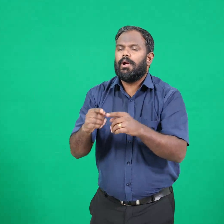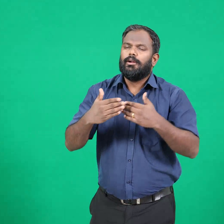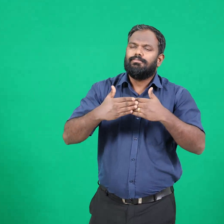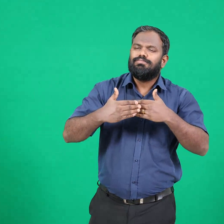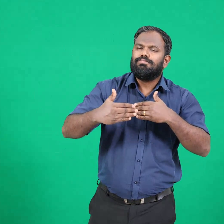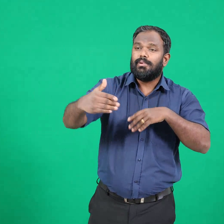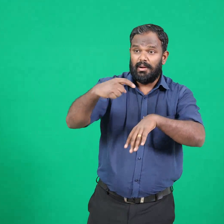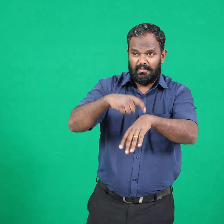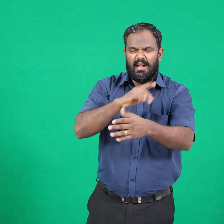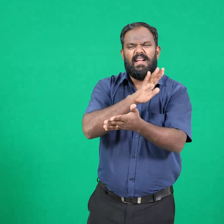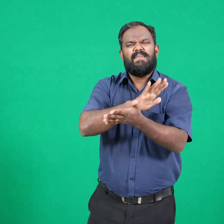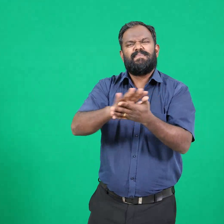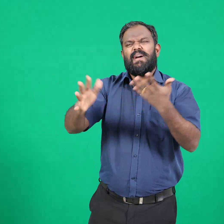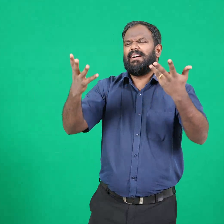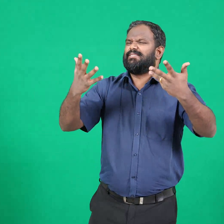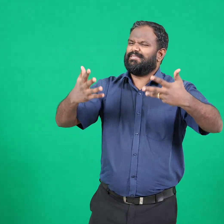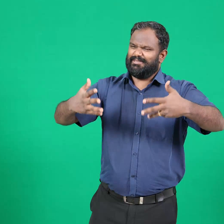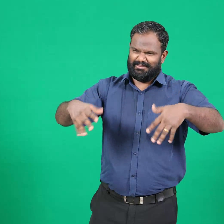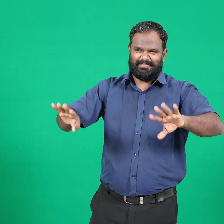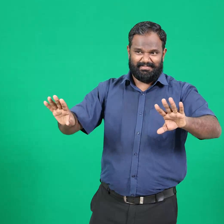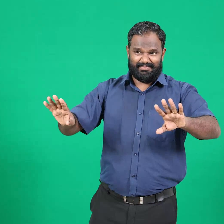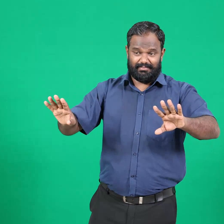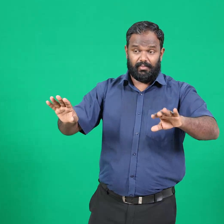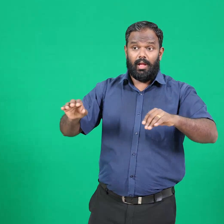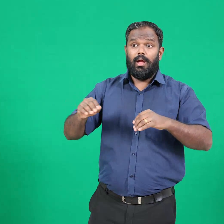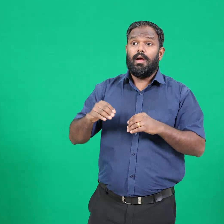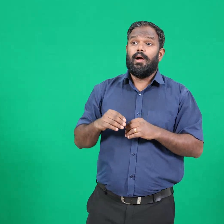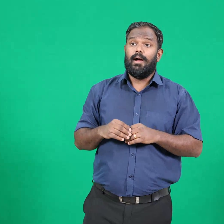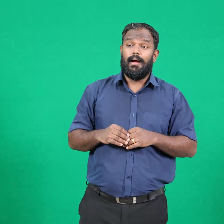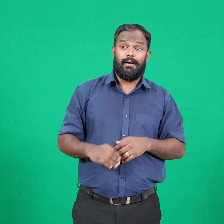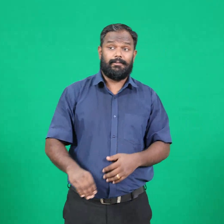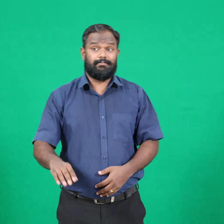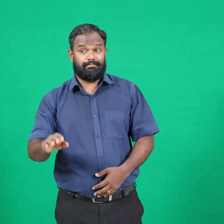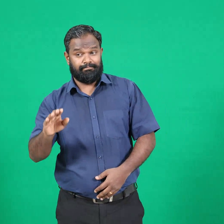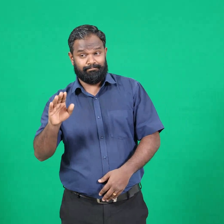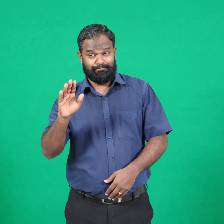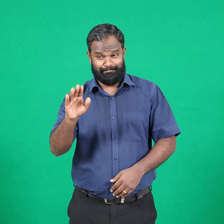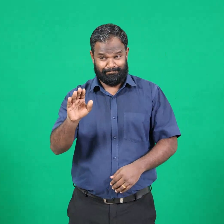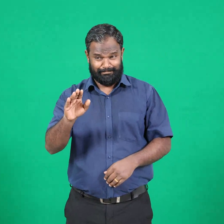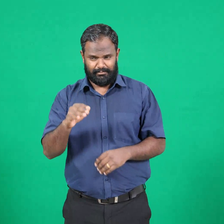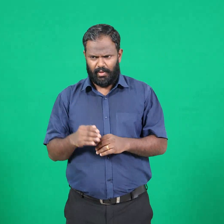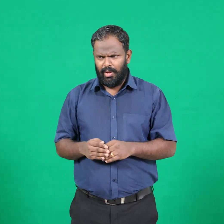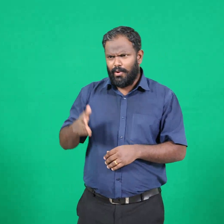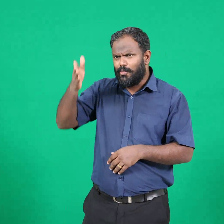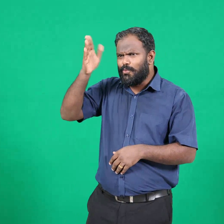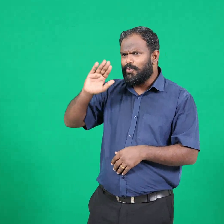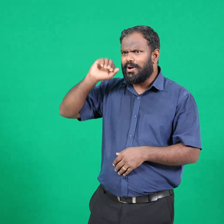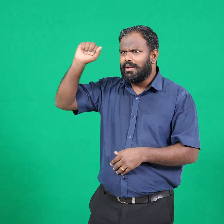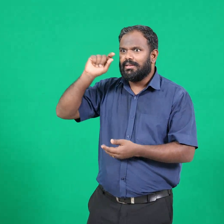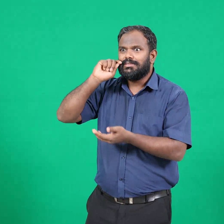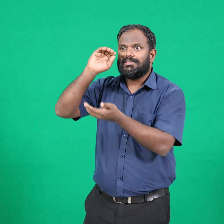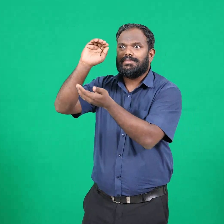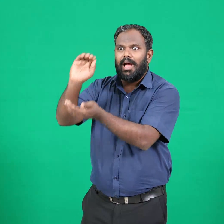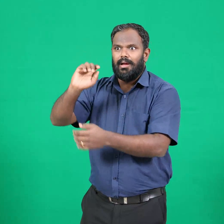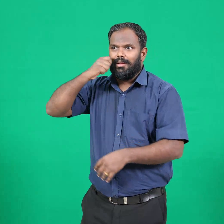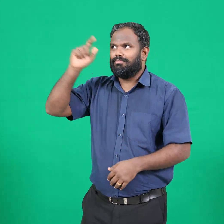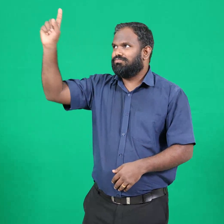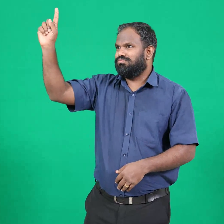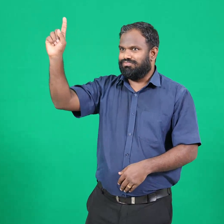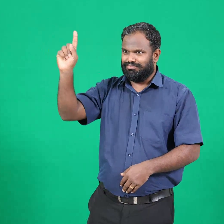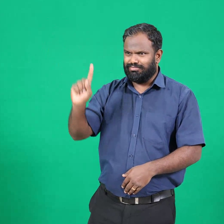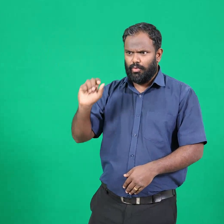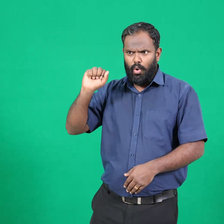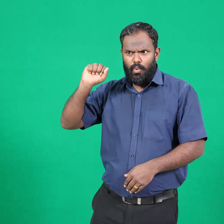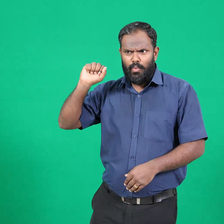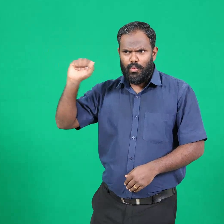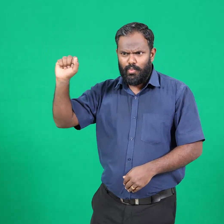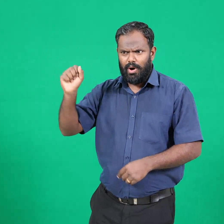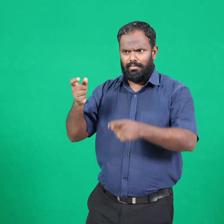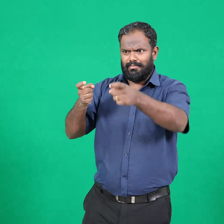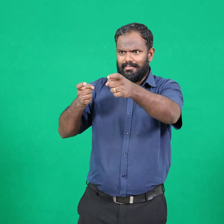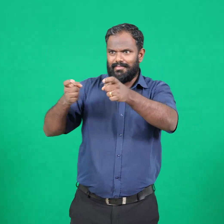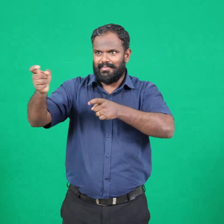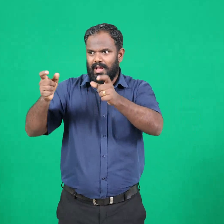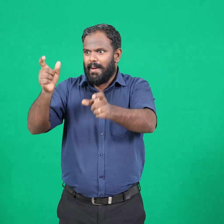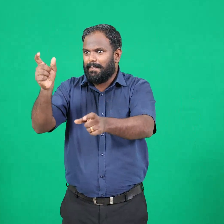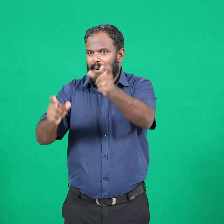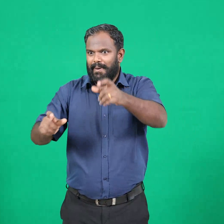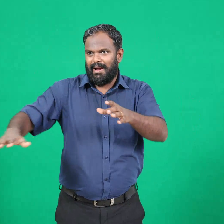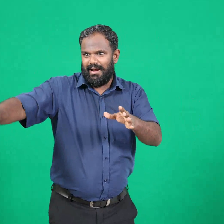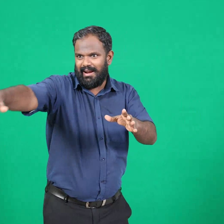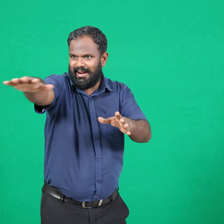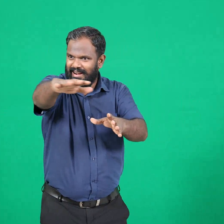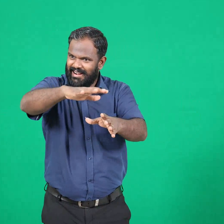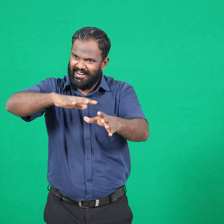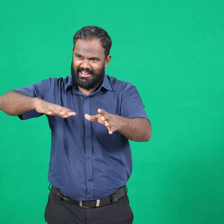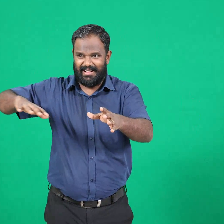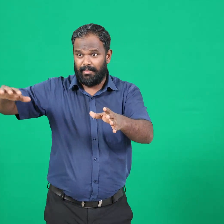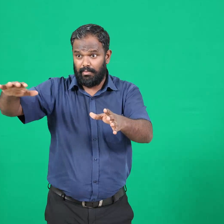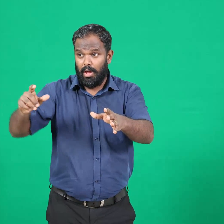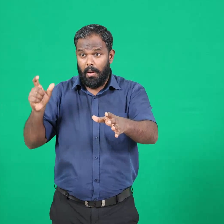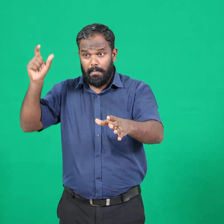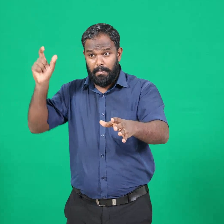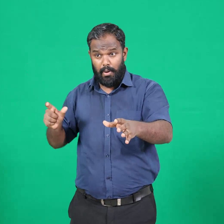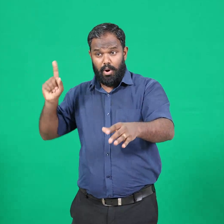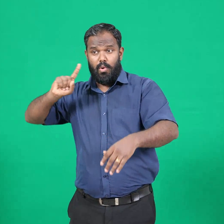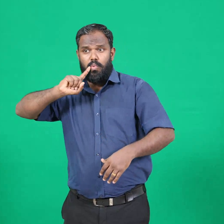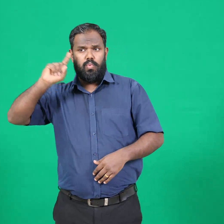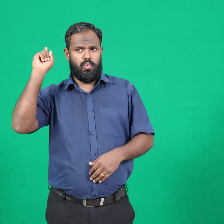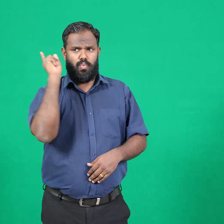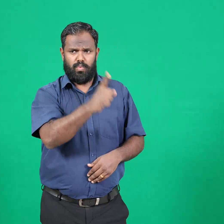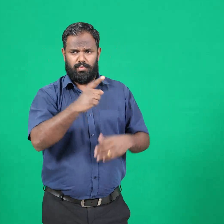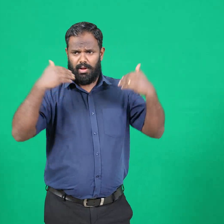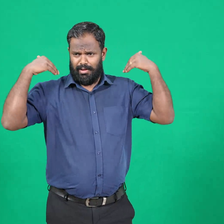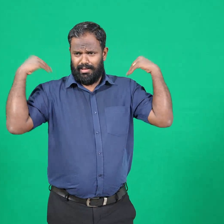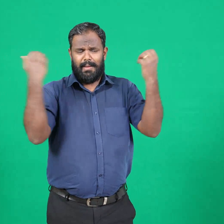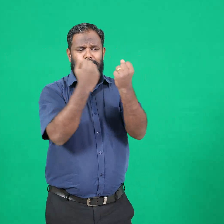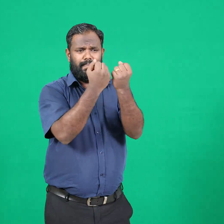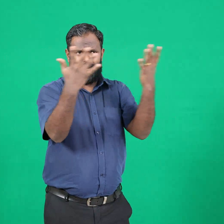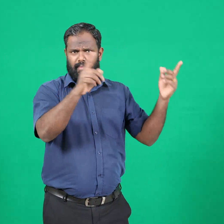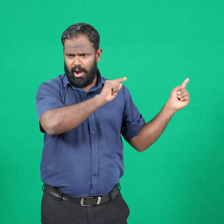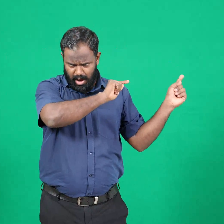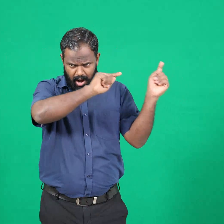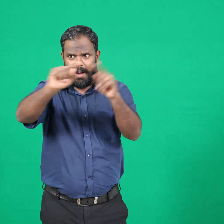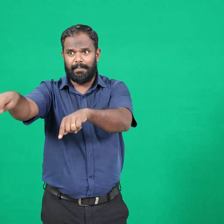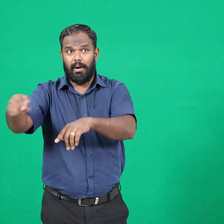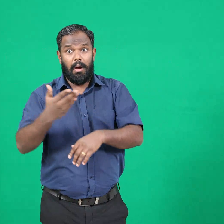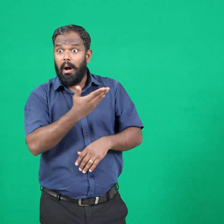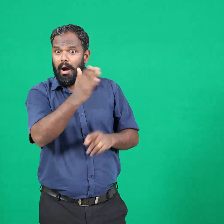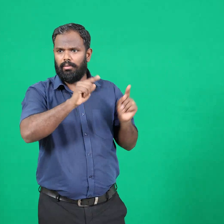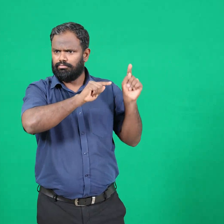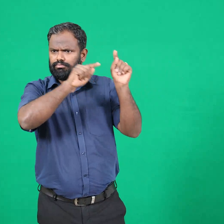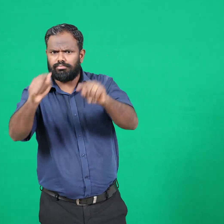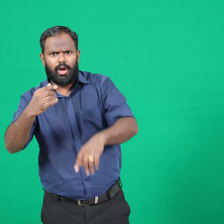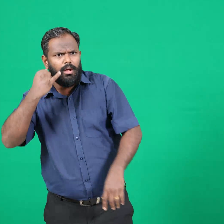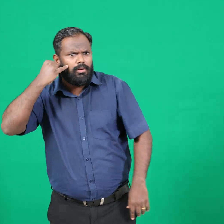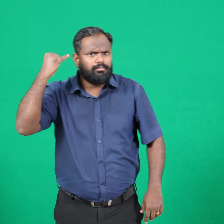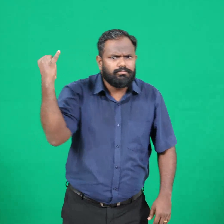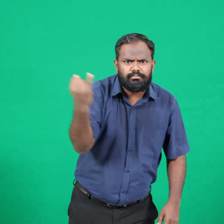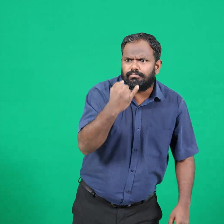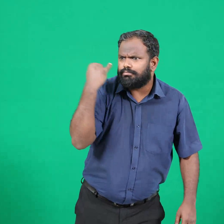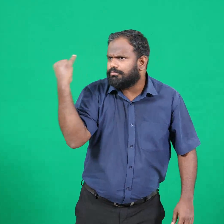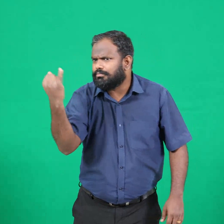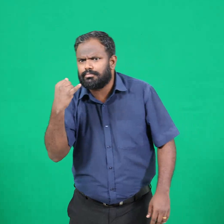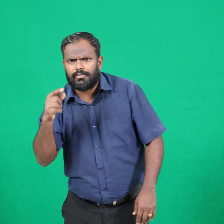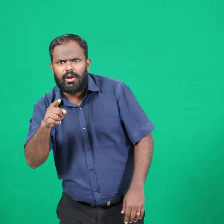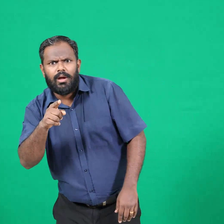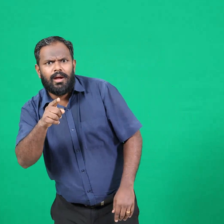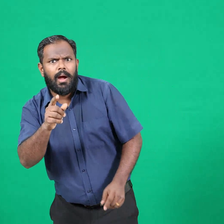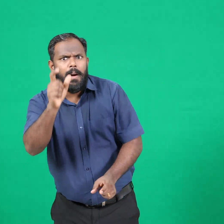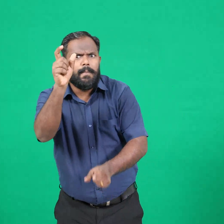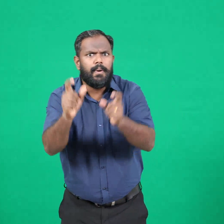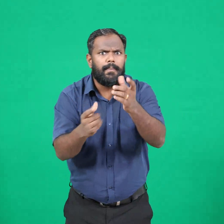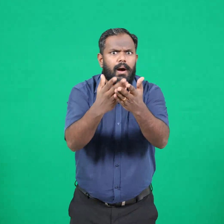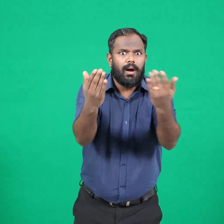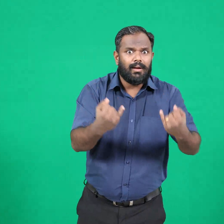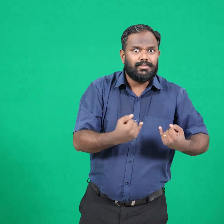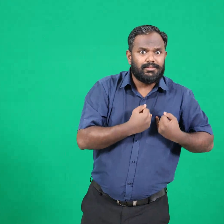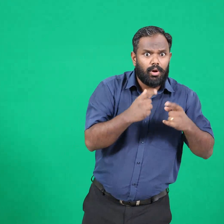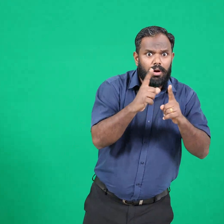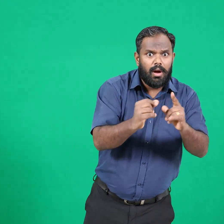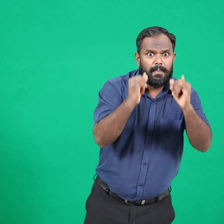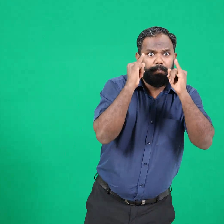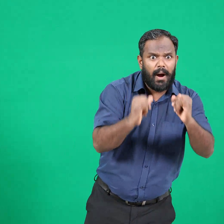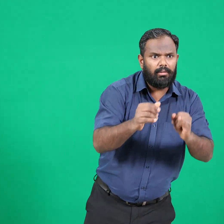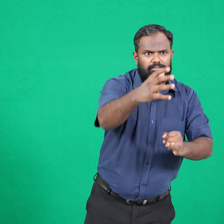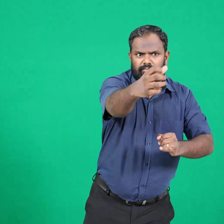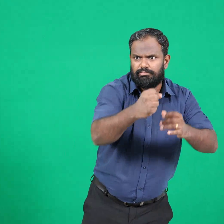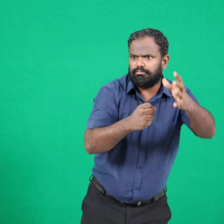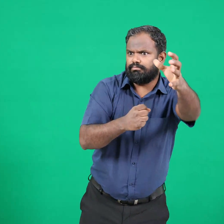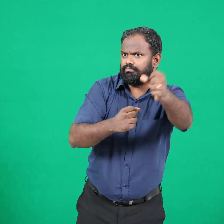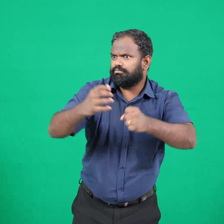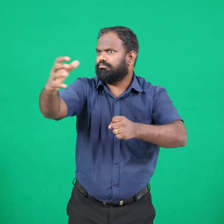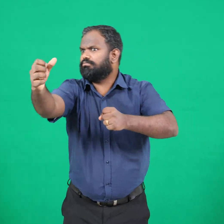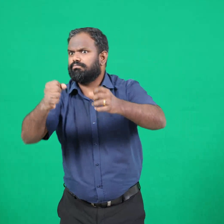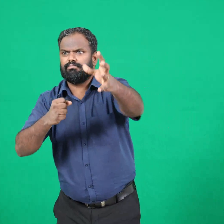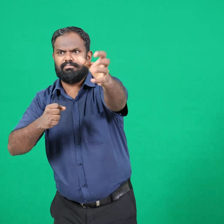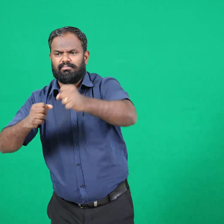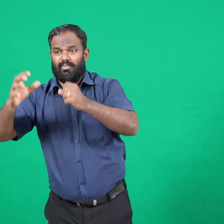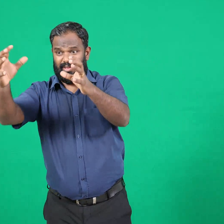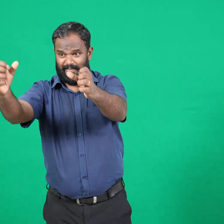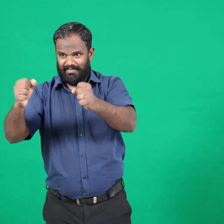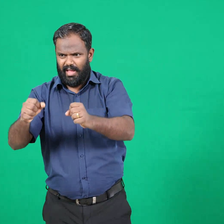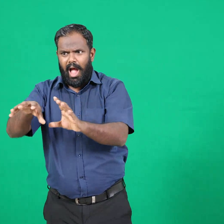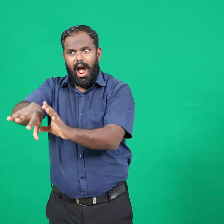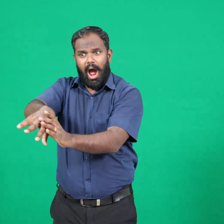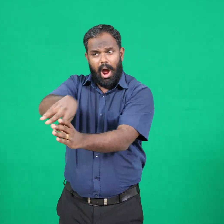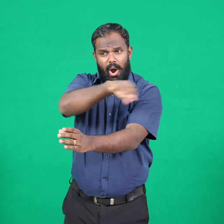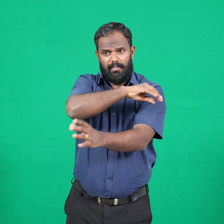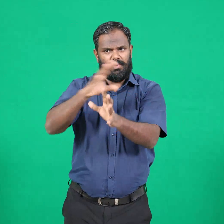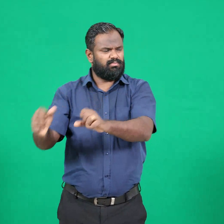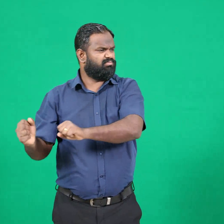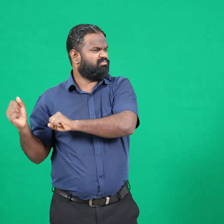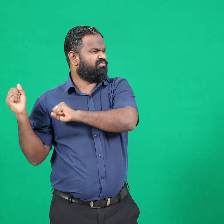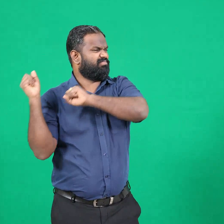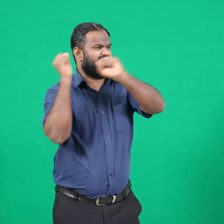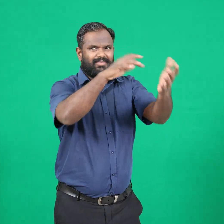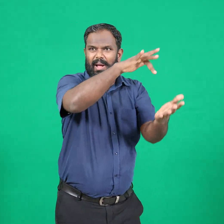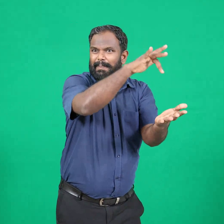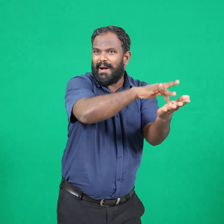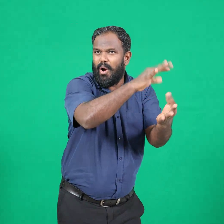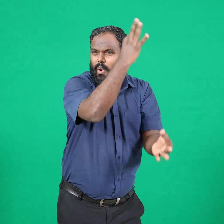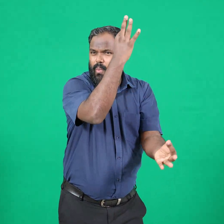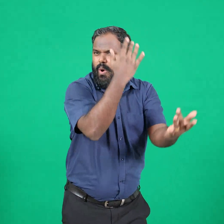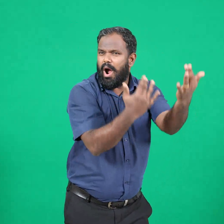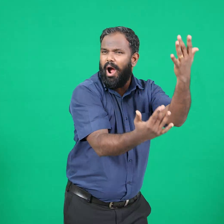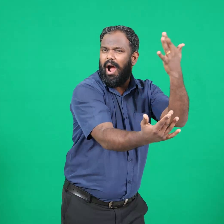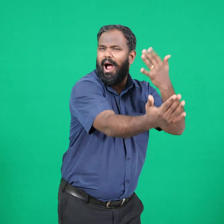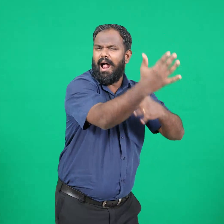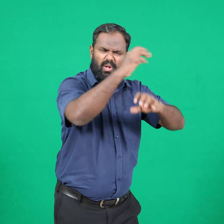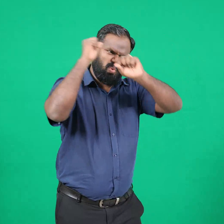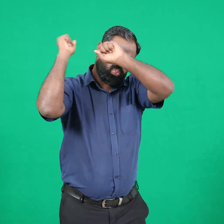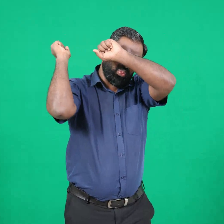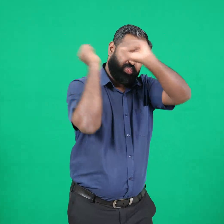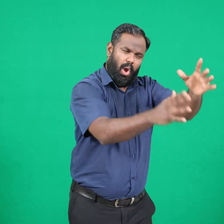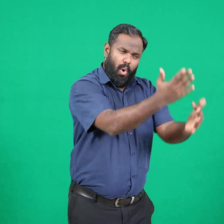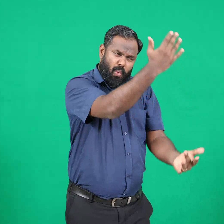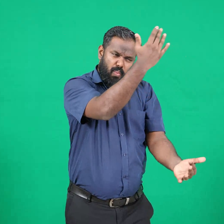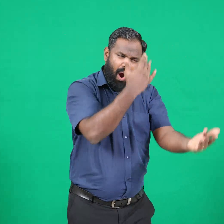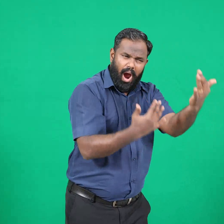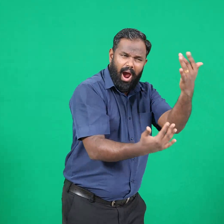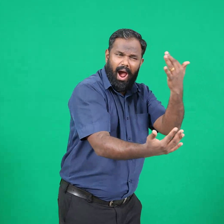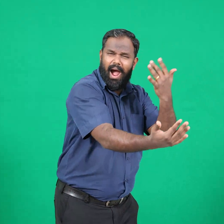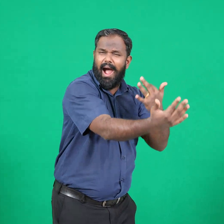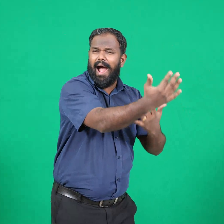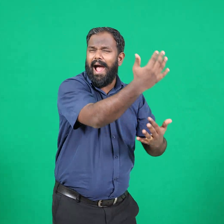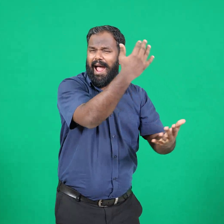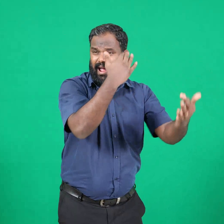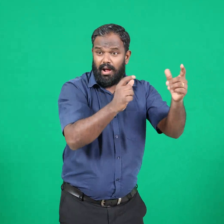The Son of Man will send out His angels, and they will weed out of His kingdom every cause of sin and all who practice lawlessness.